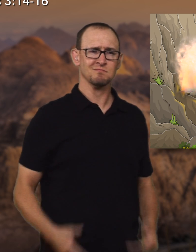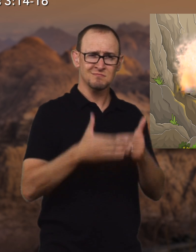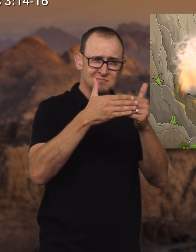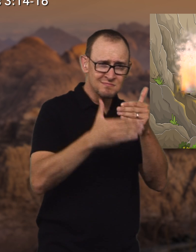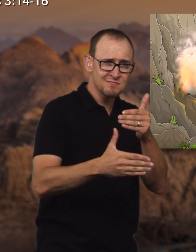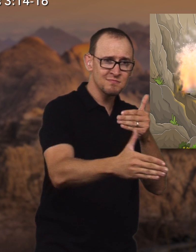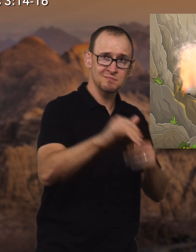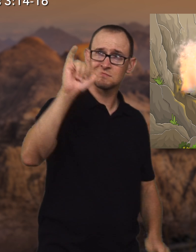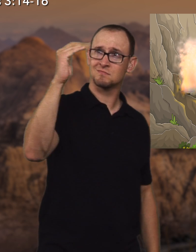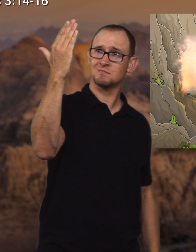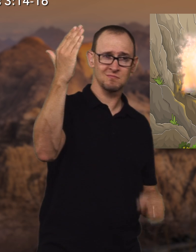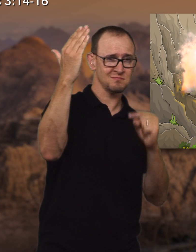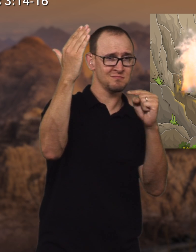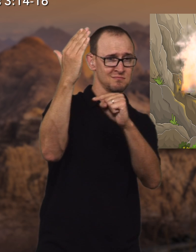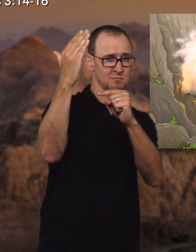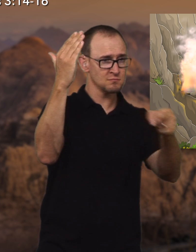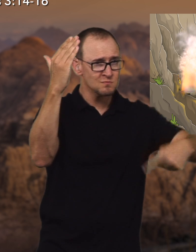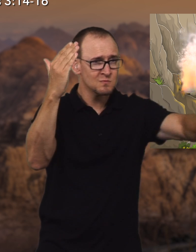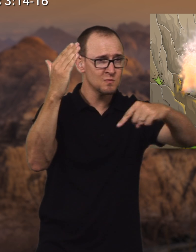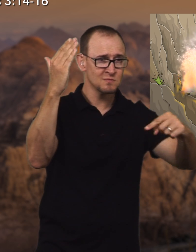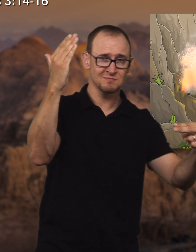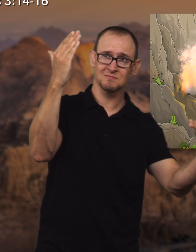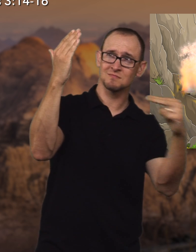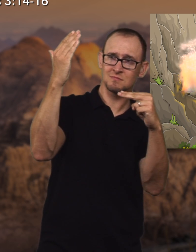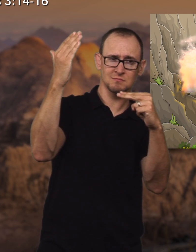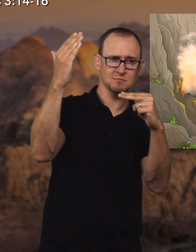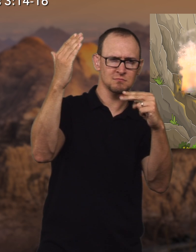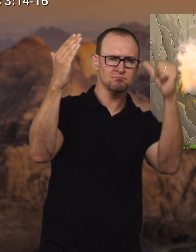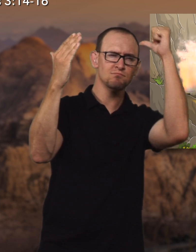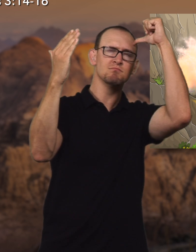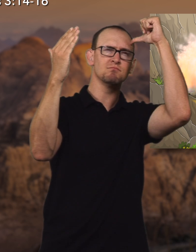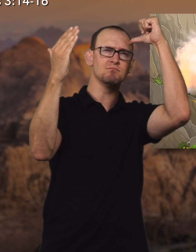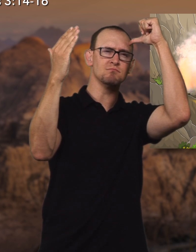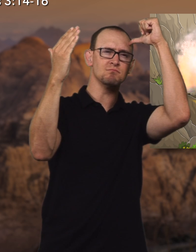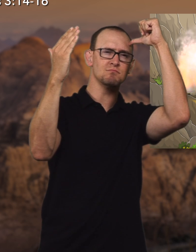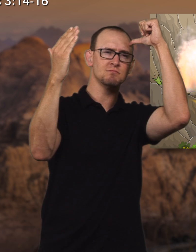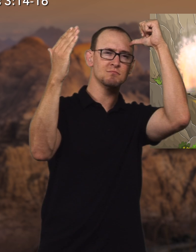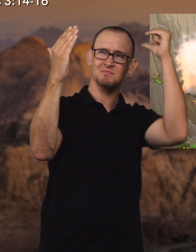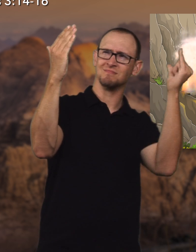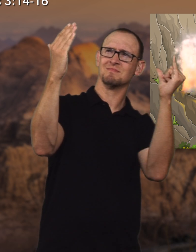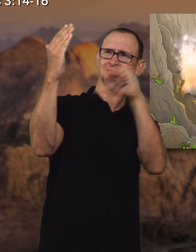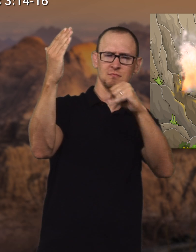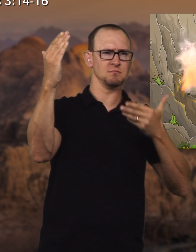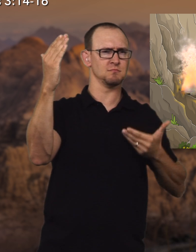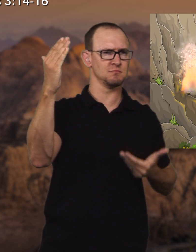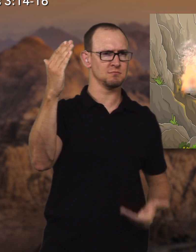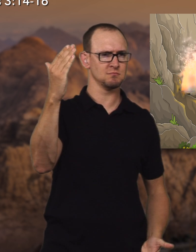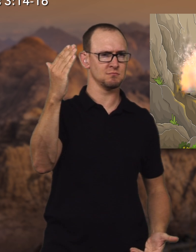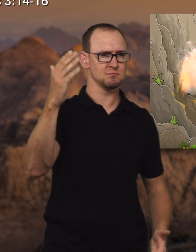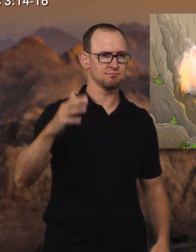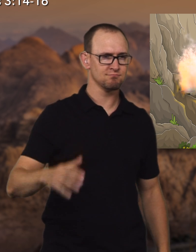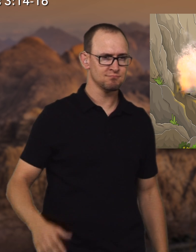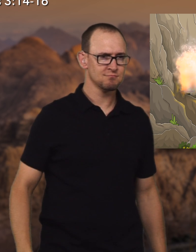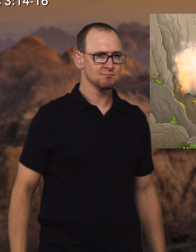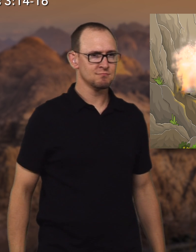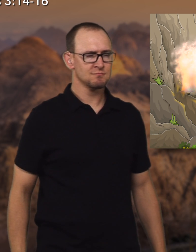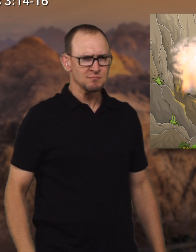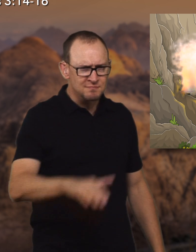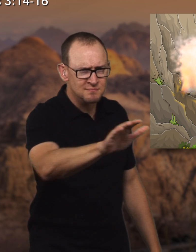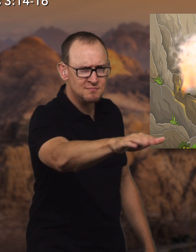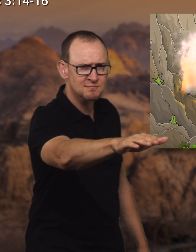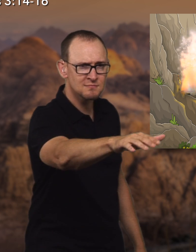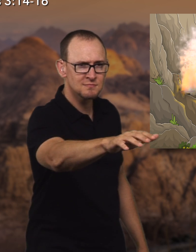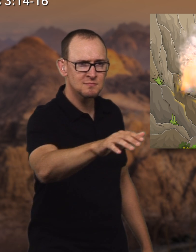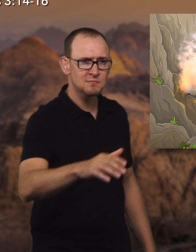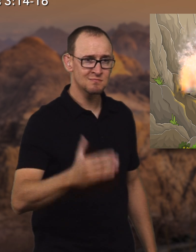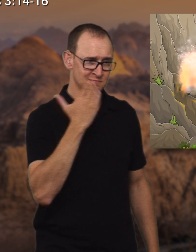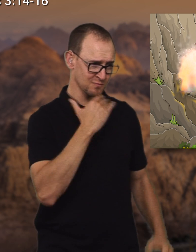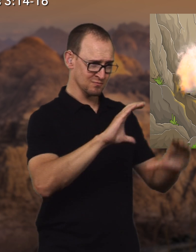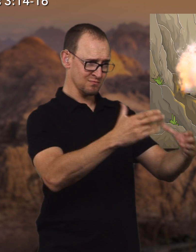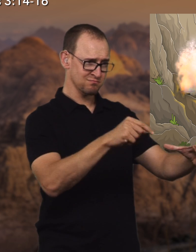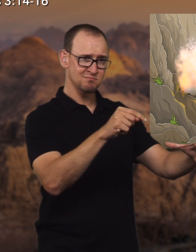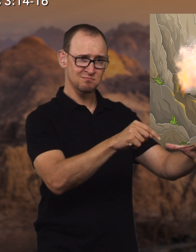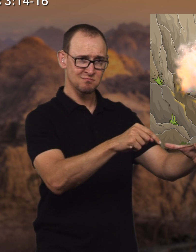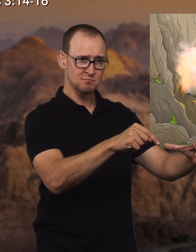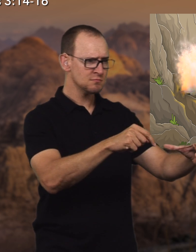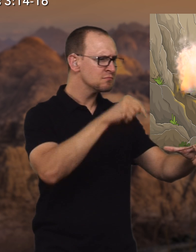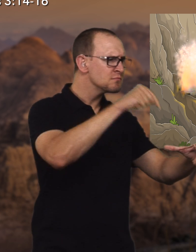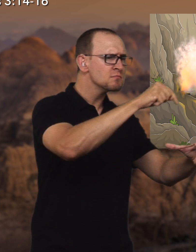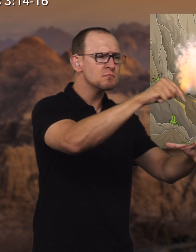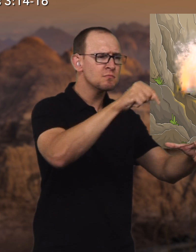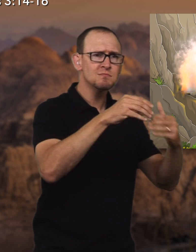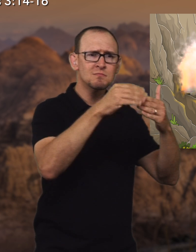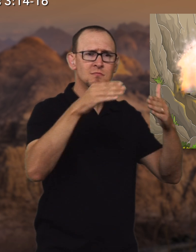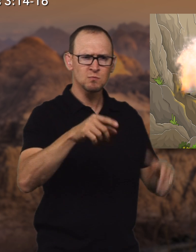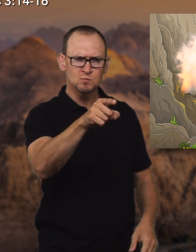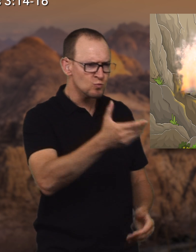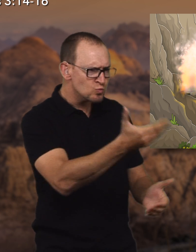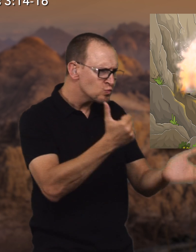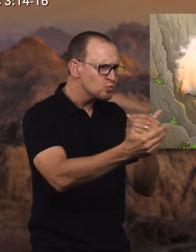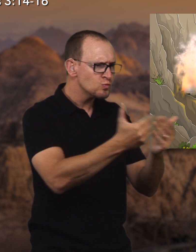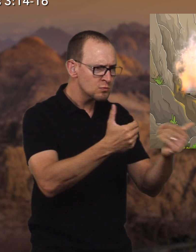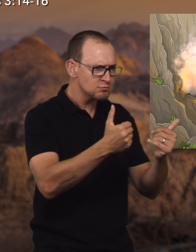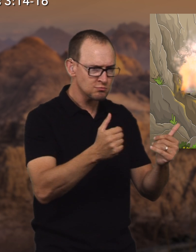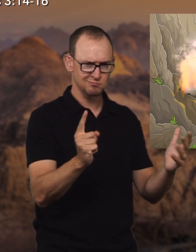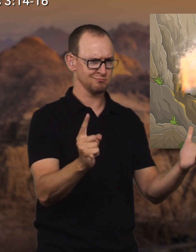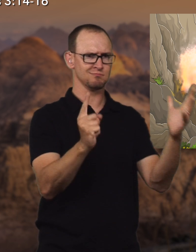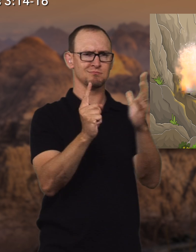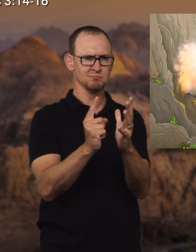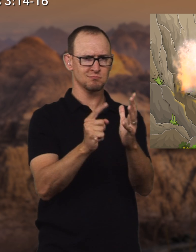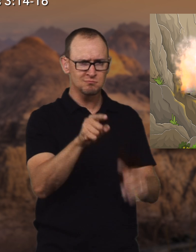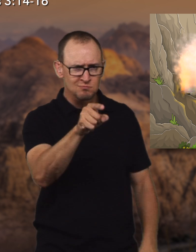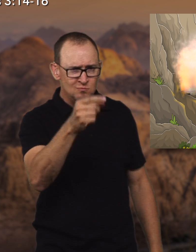This is My name forever, and this is how I am to be remembered in every generation.